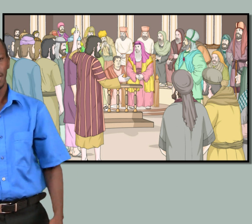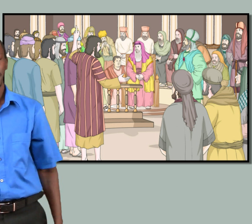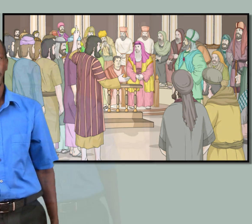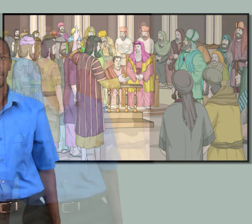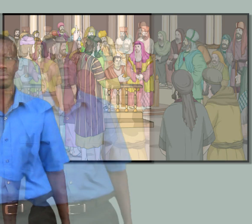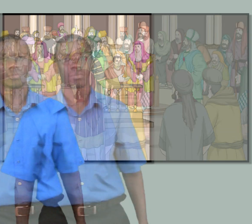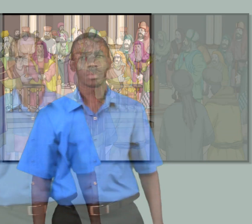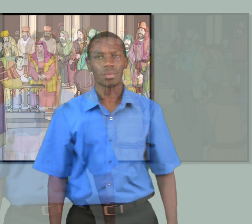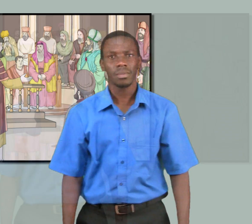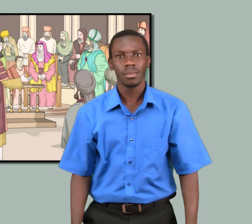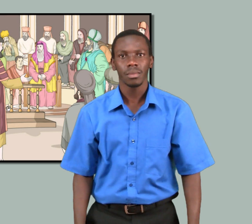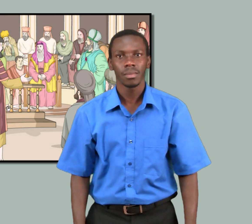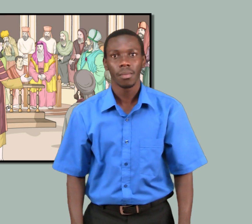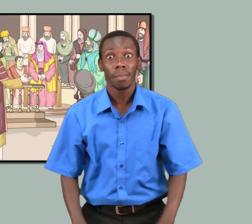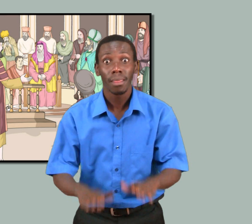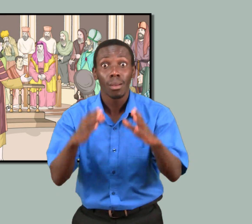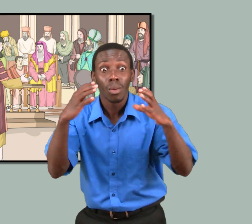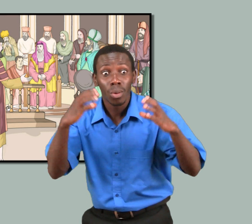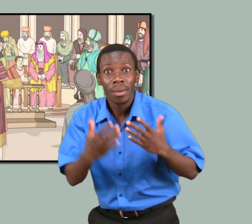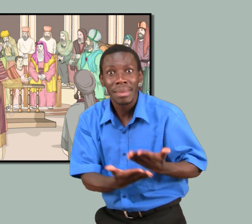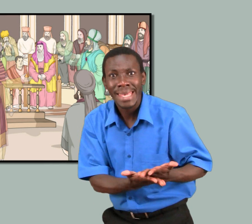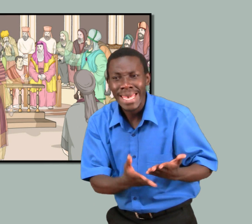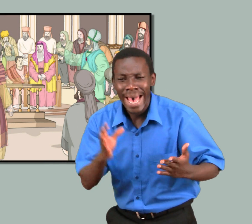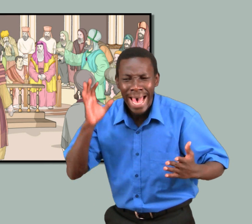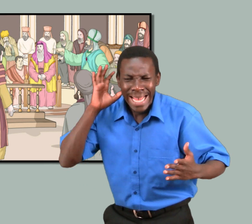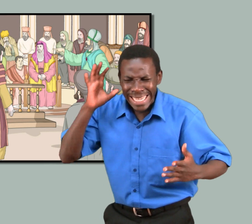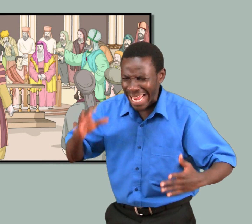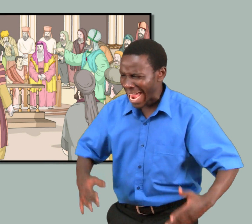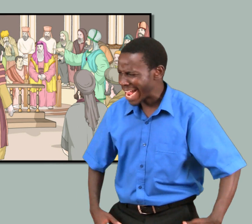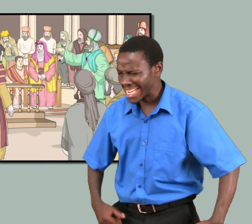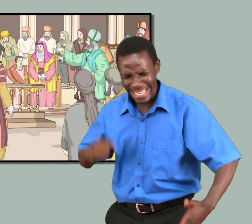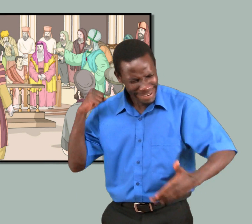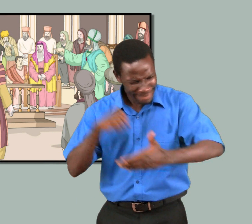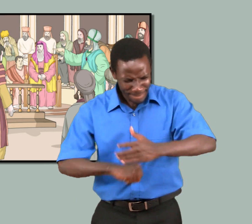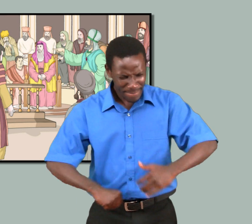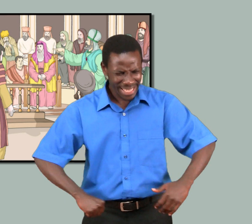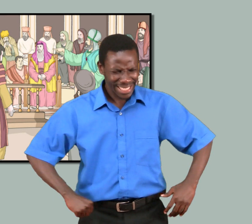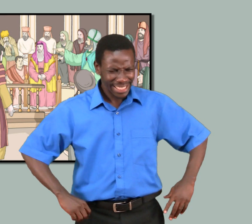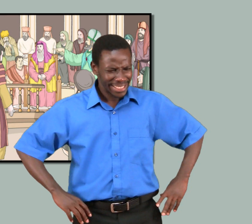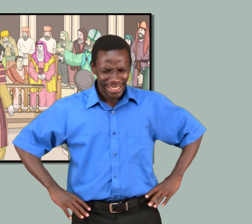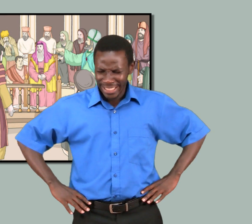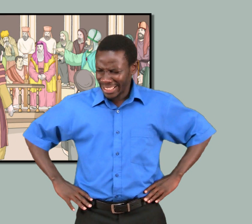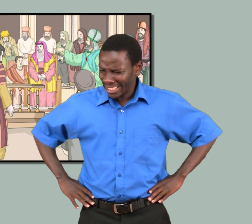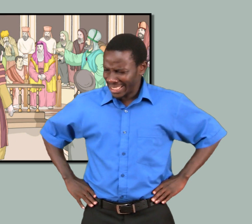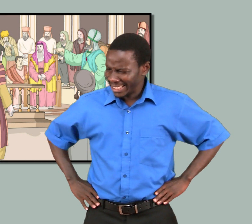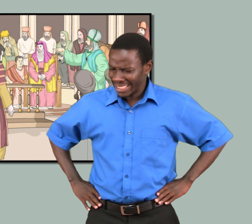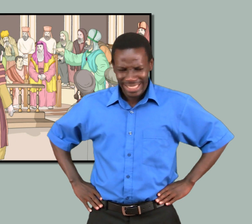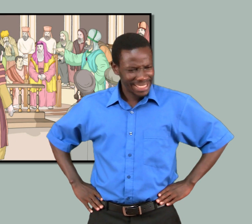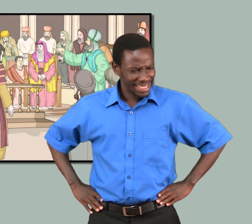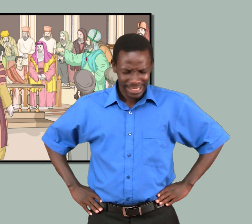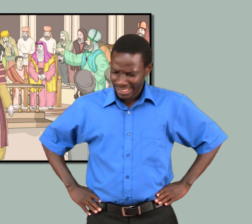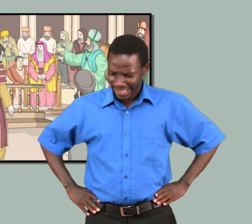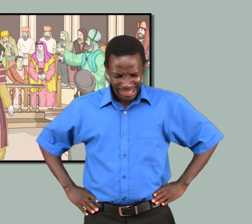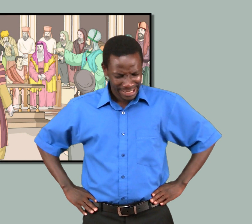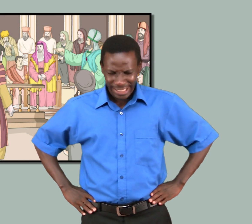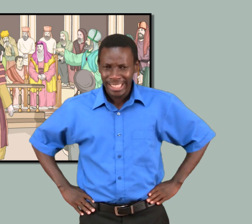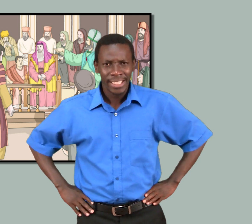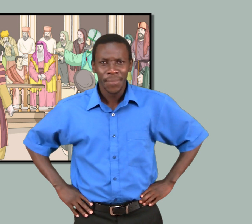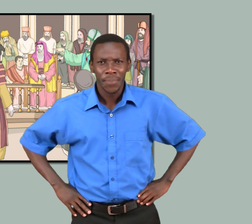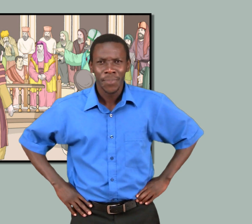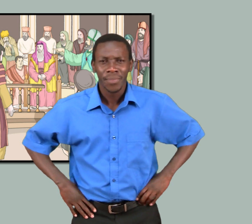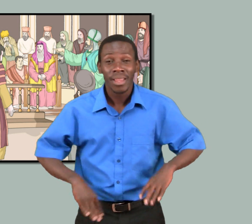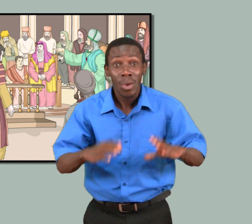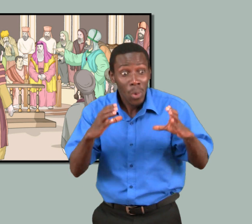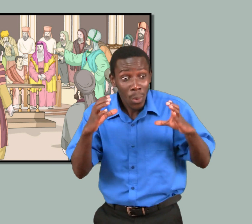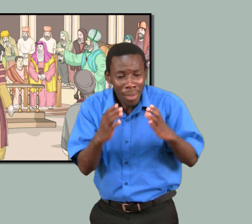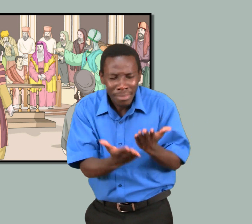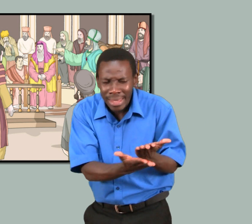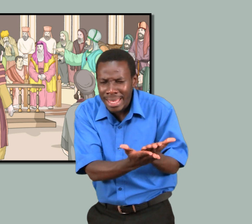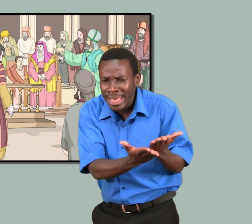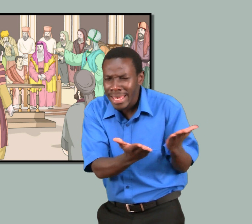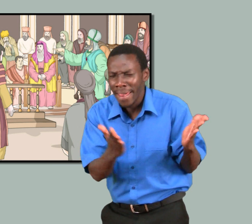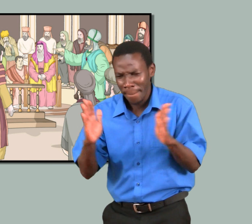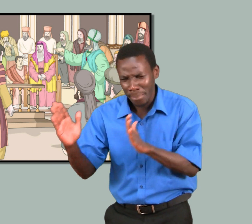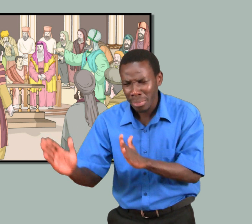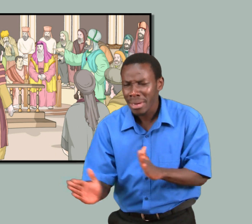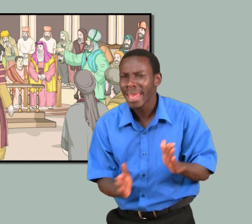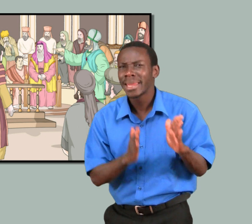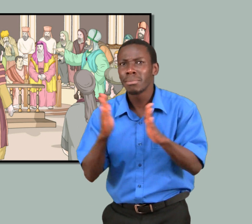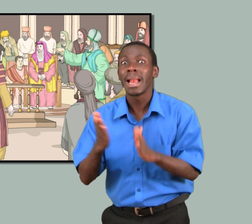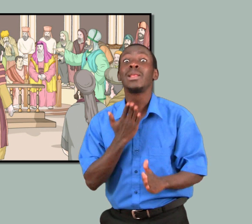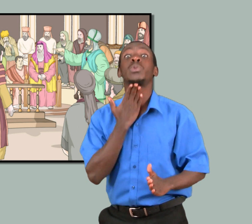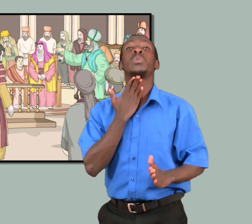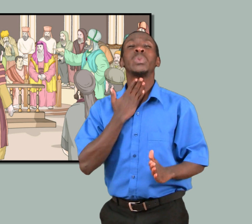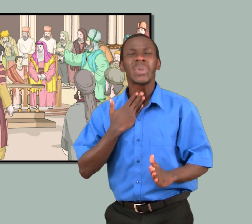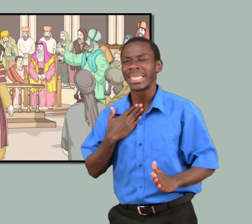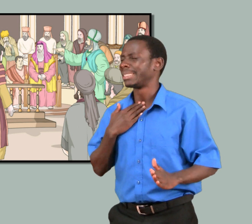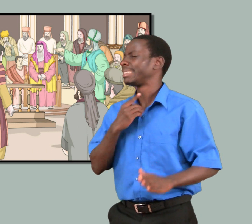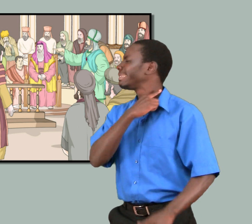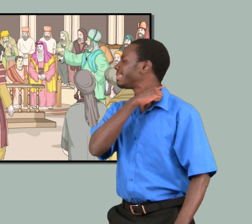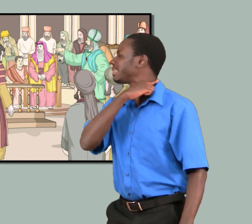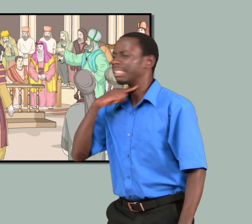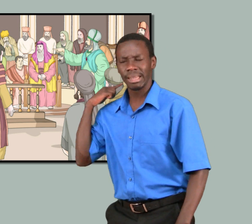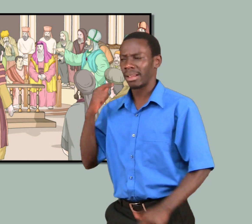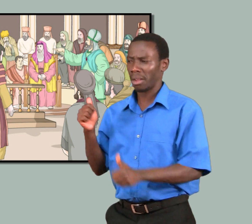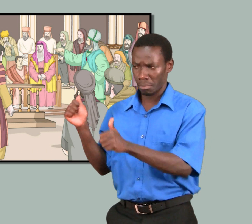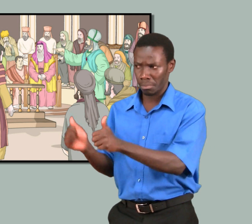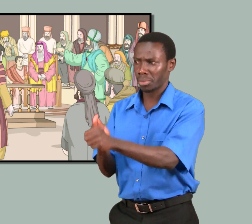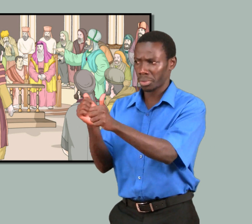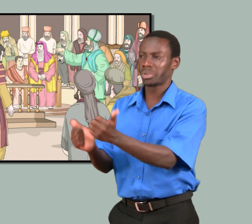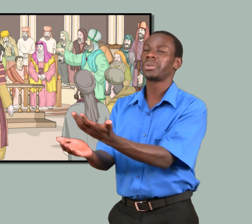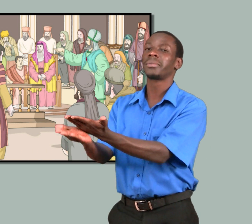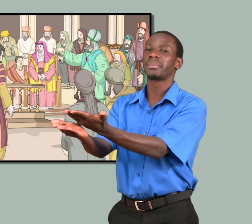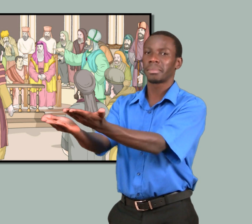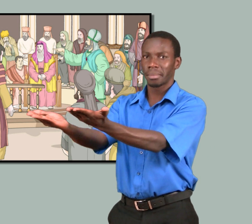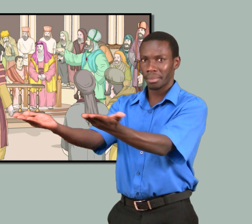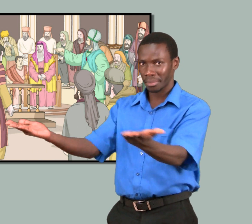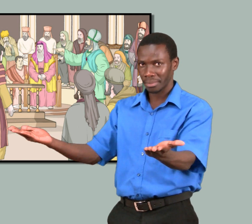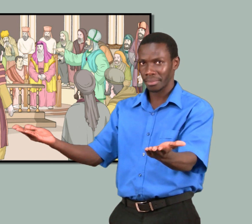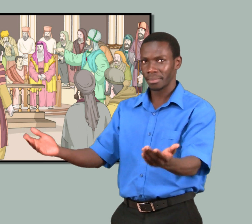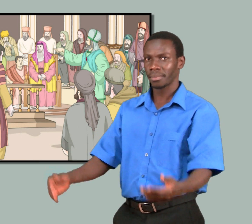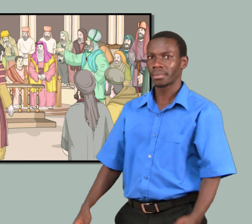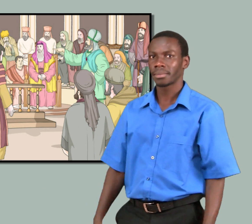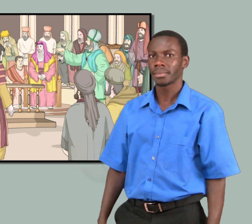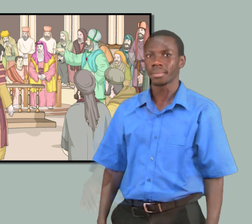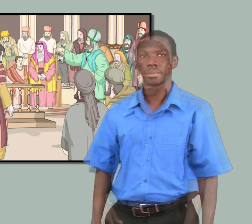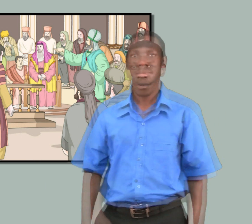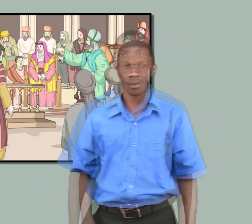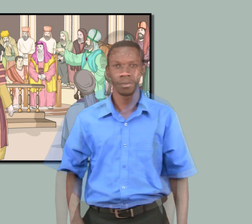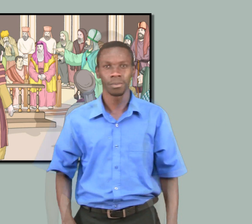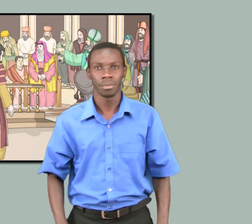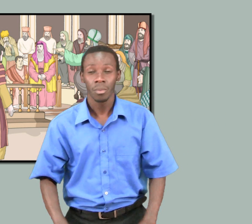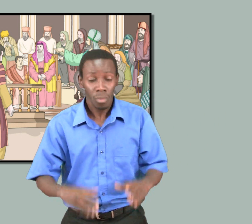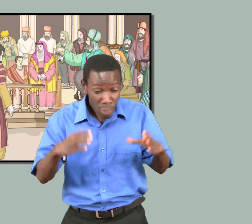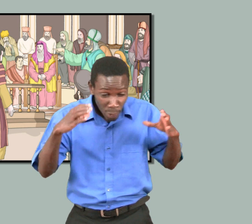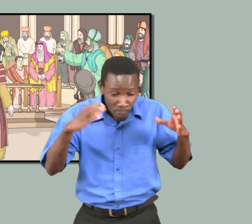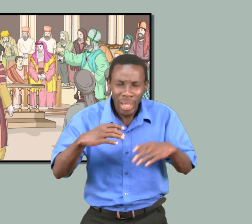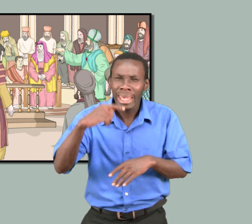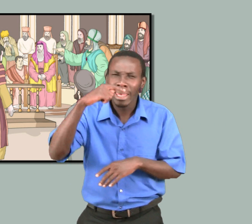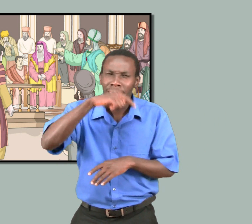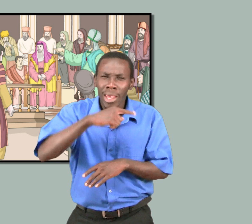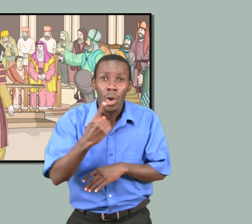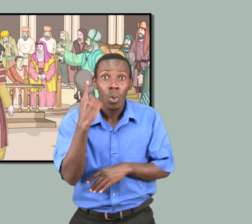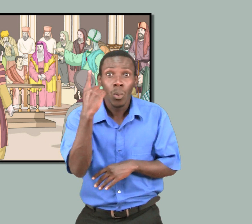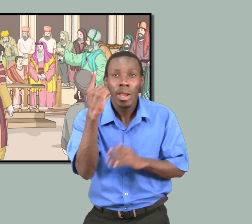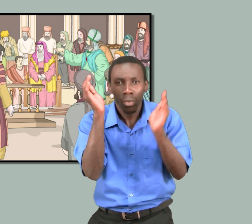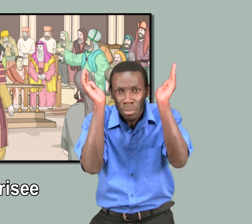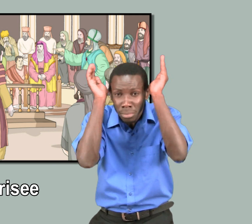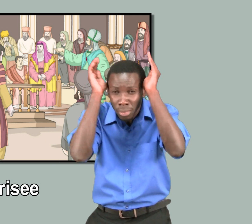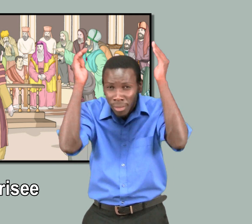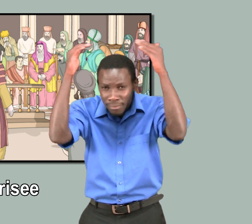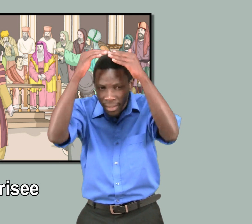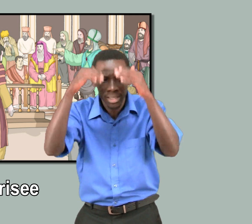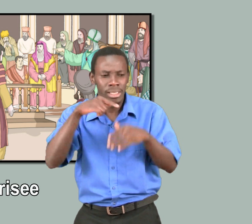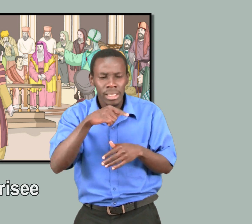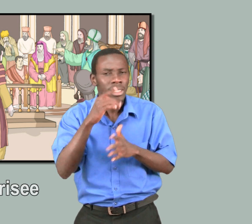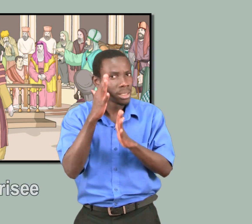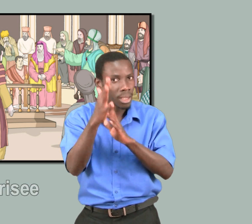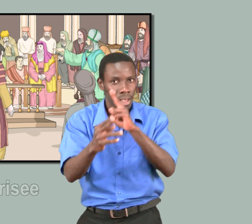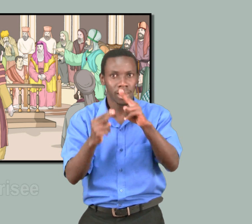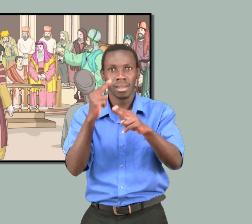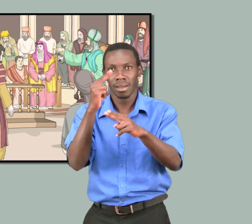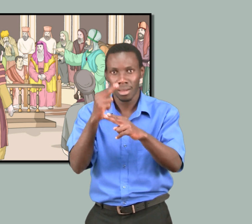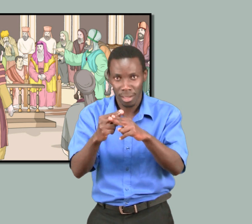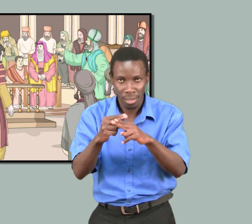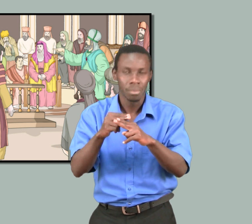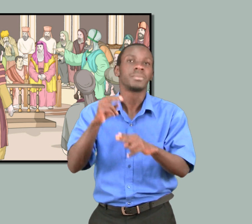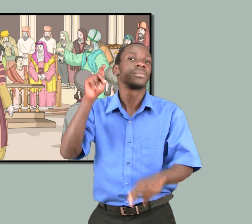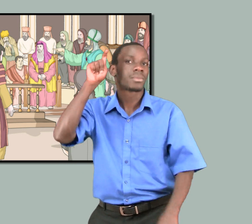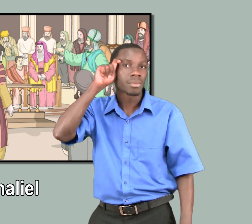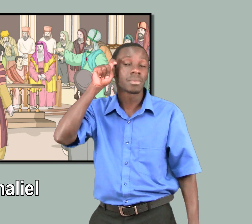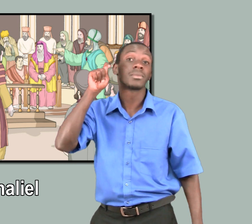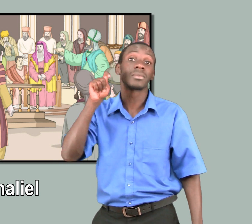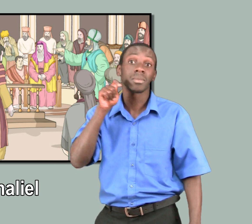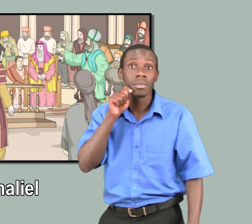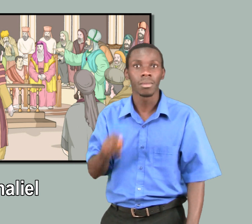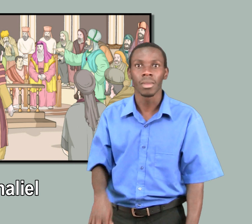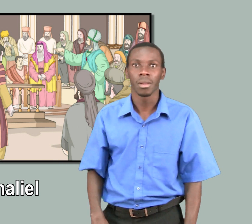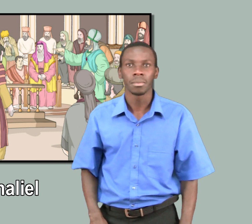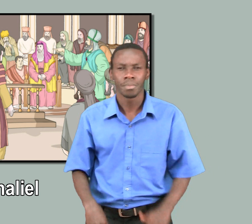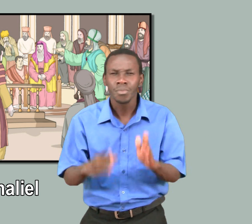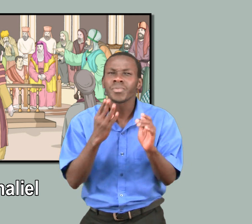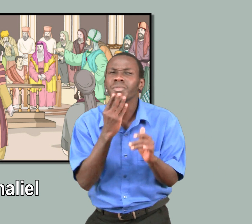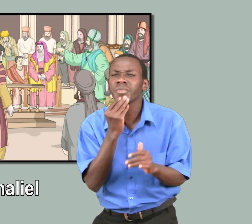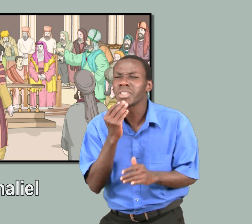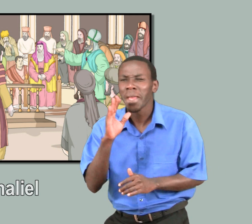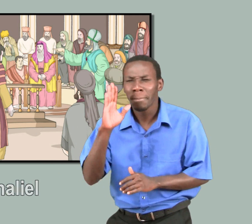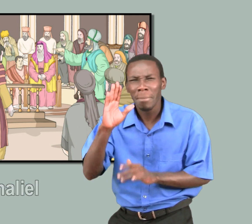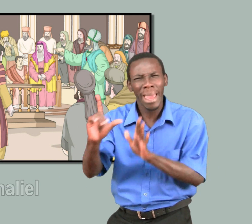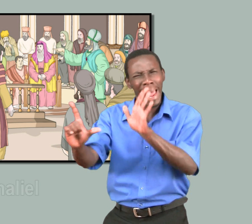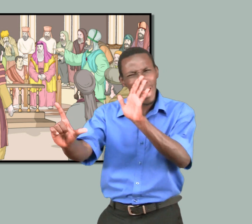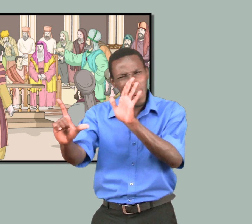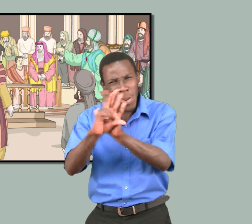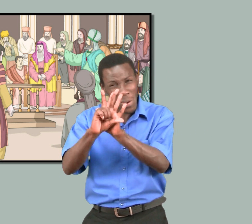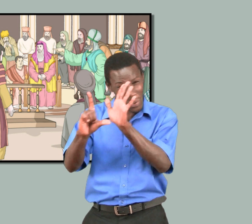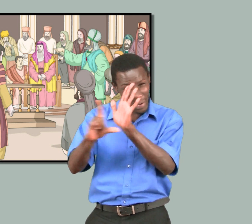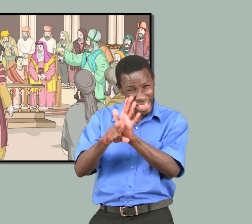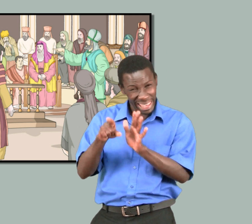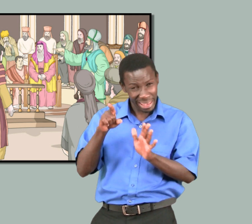When the Council members heard this, they were enraged, and they resolved to put the apostles to death.